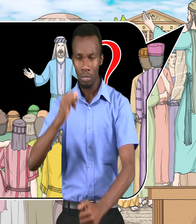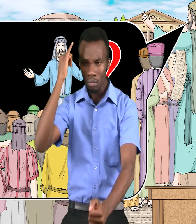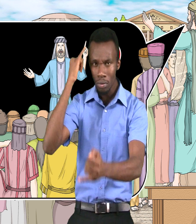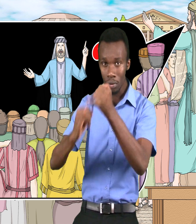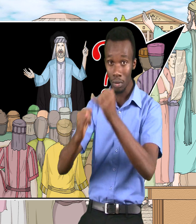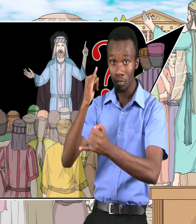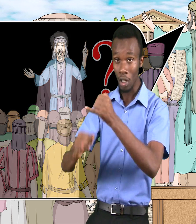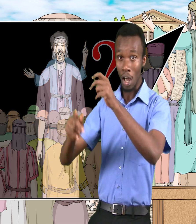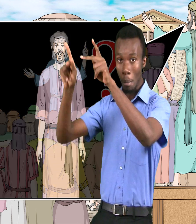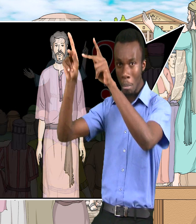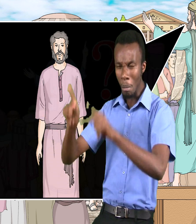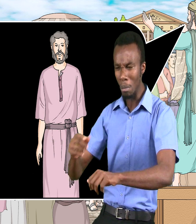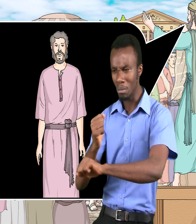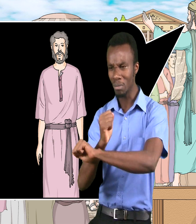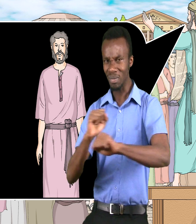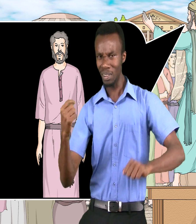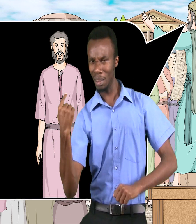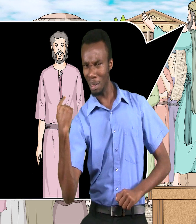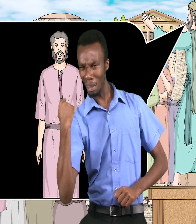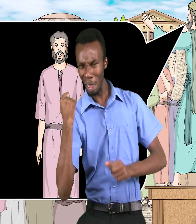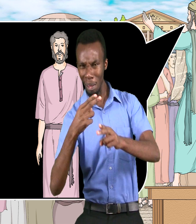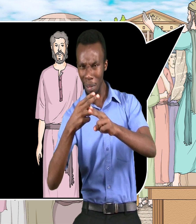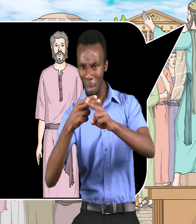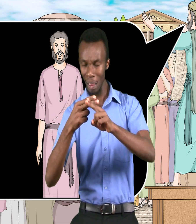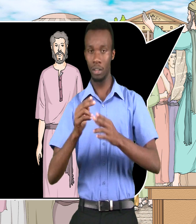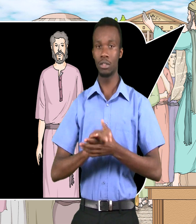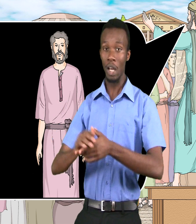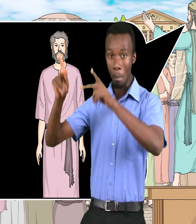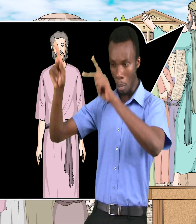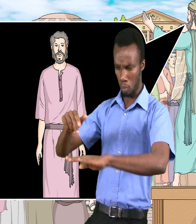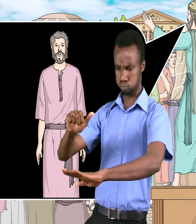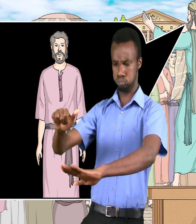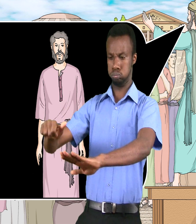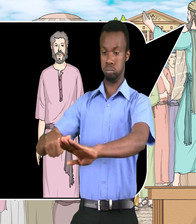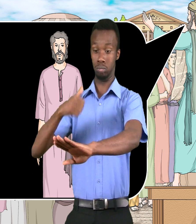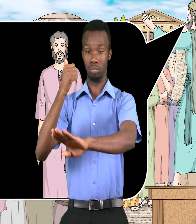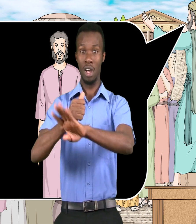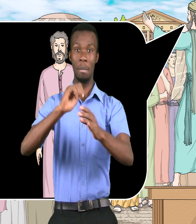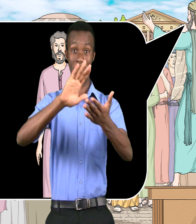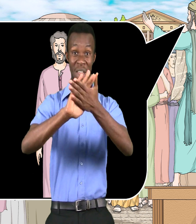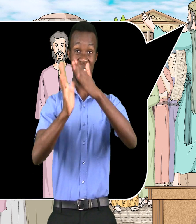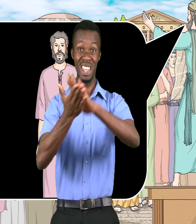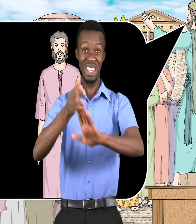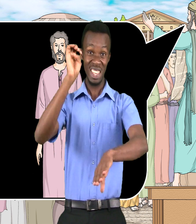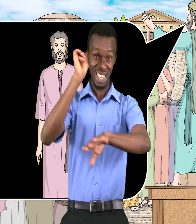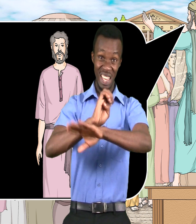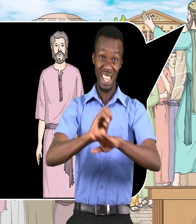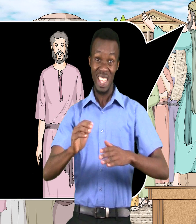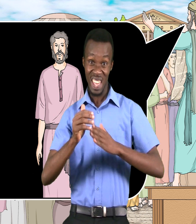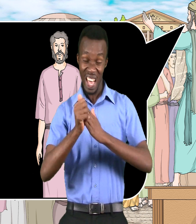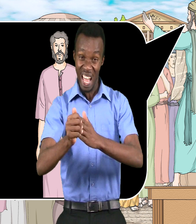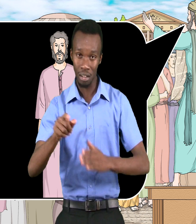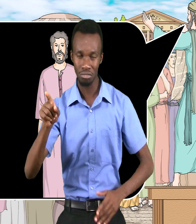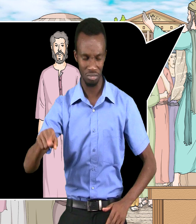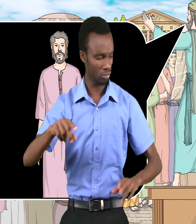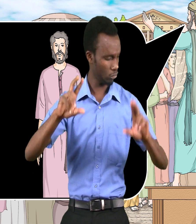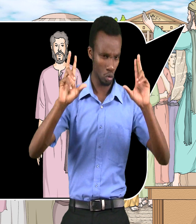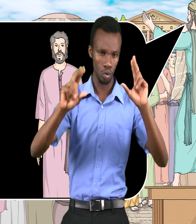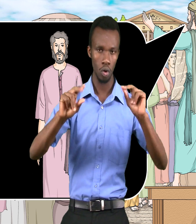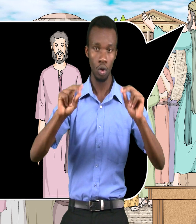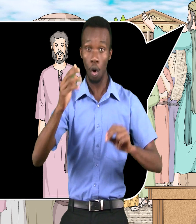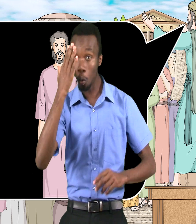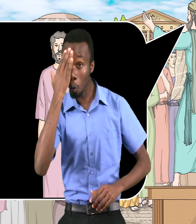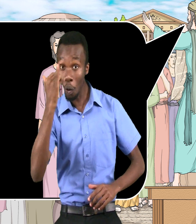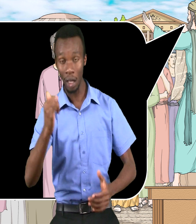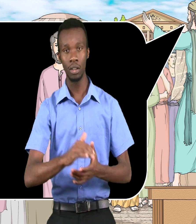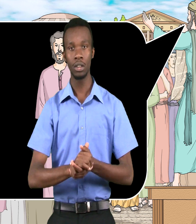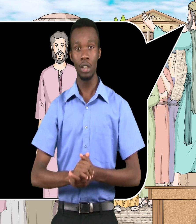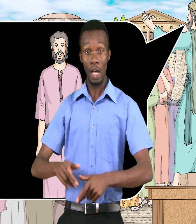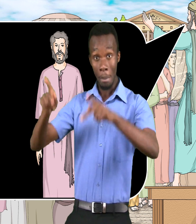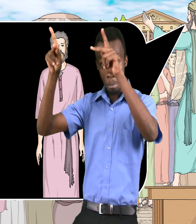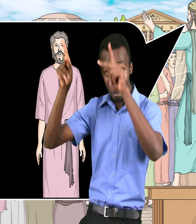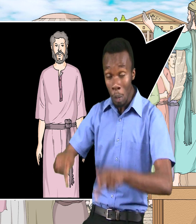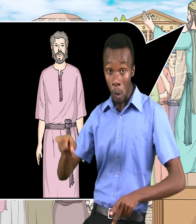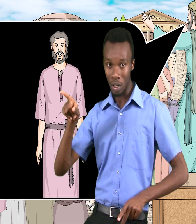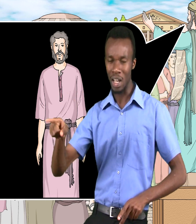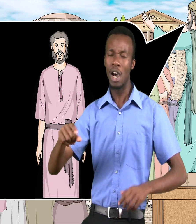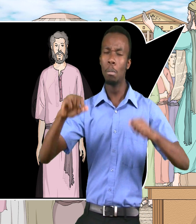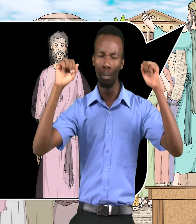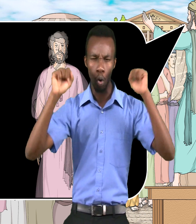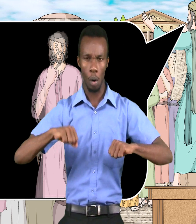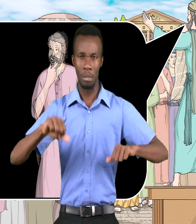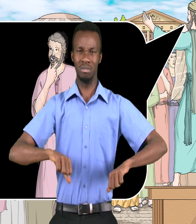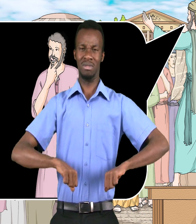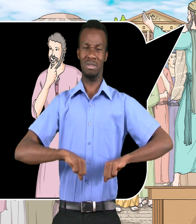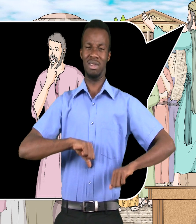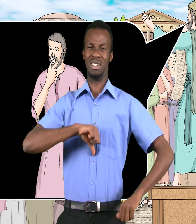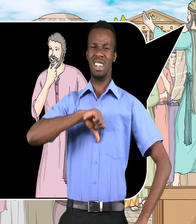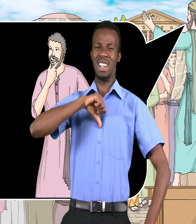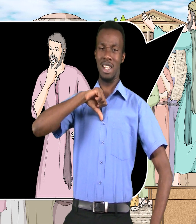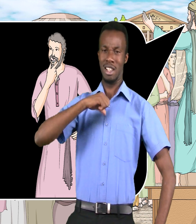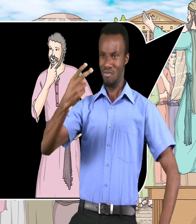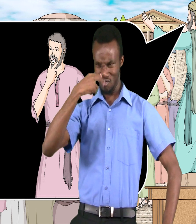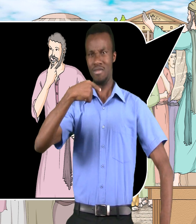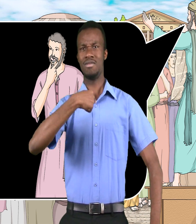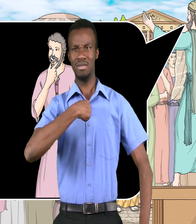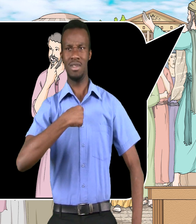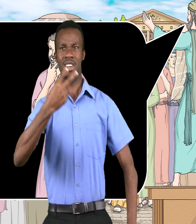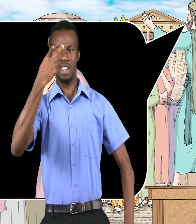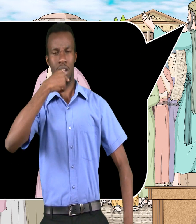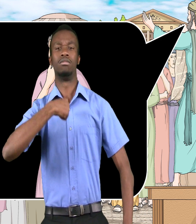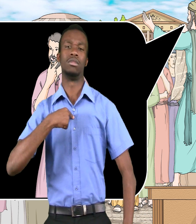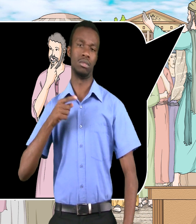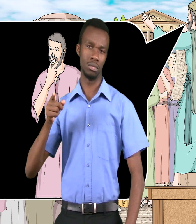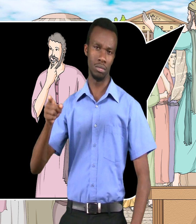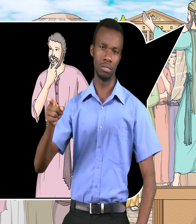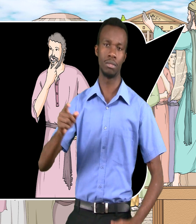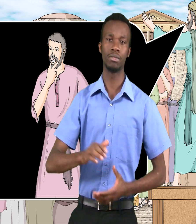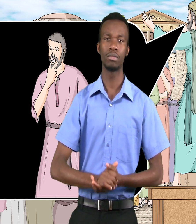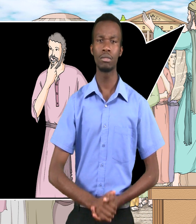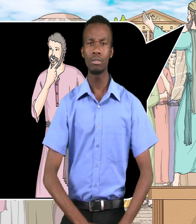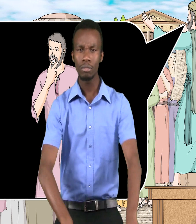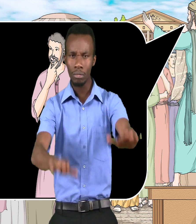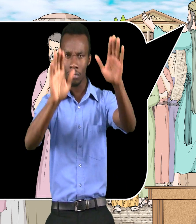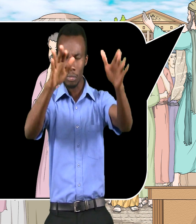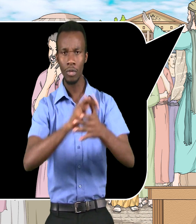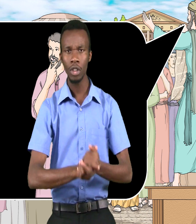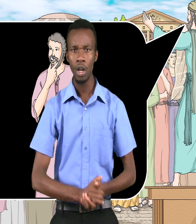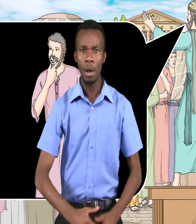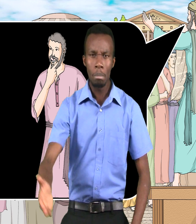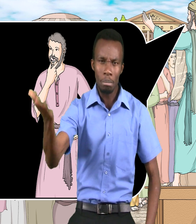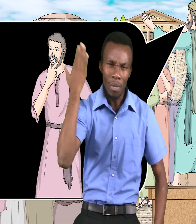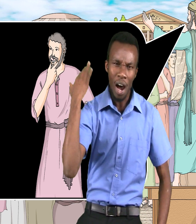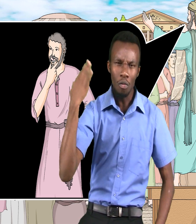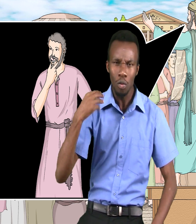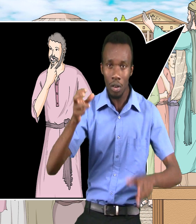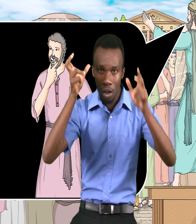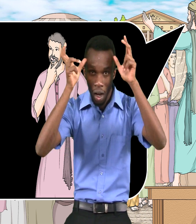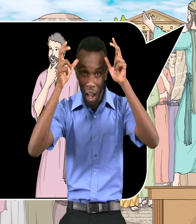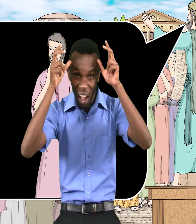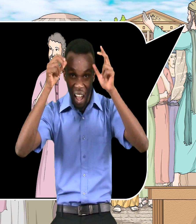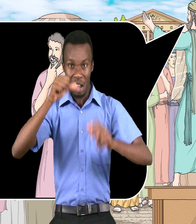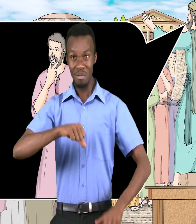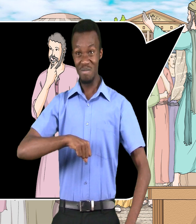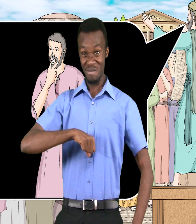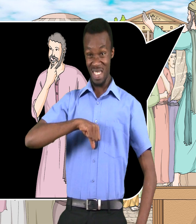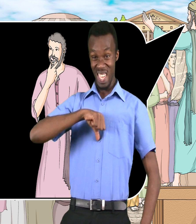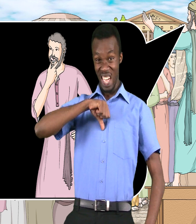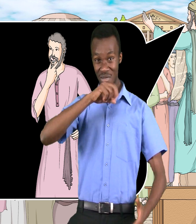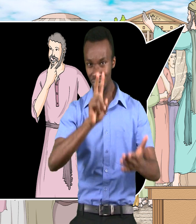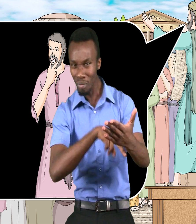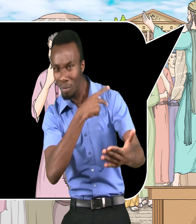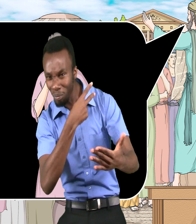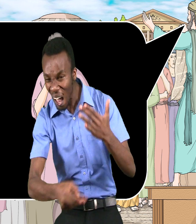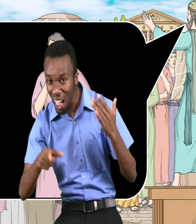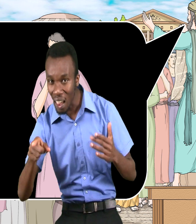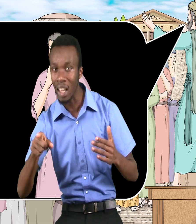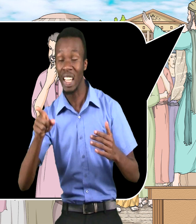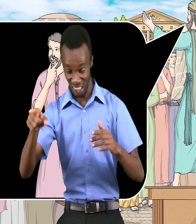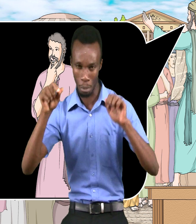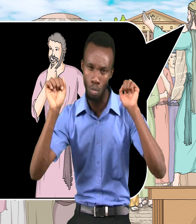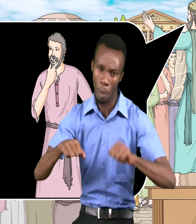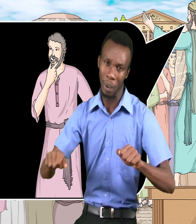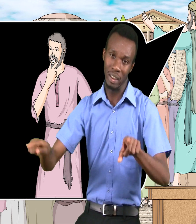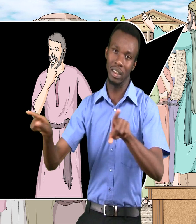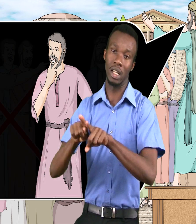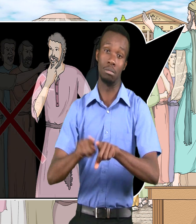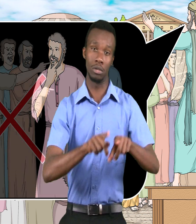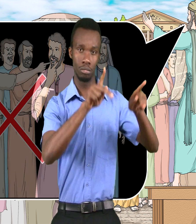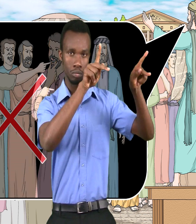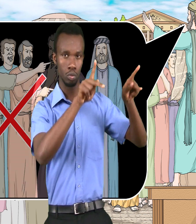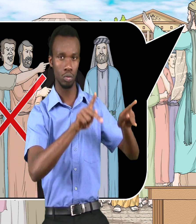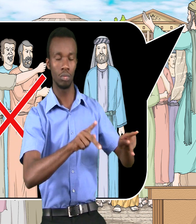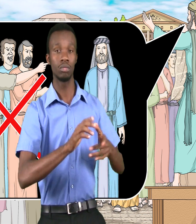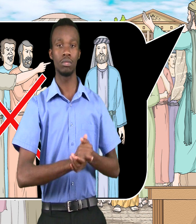He must not be a recent convert, or he may become conceited and fall under the same condemnation as the devil.